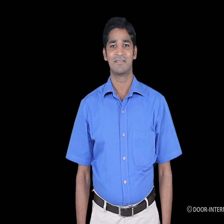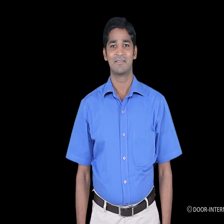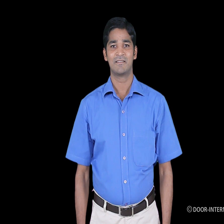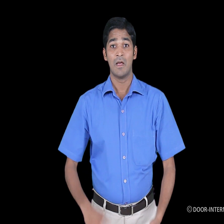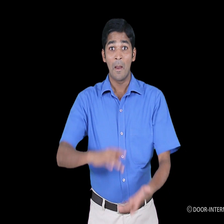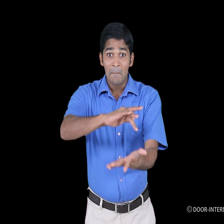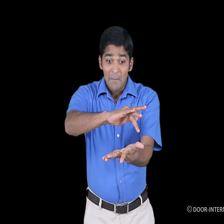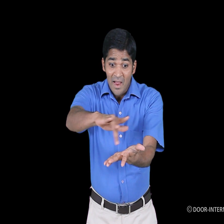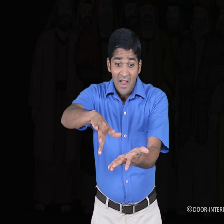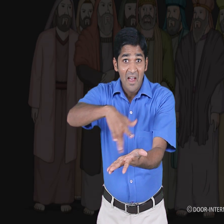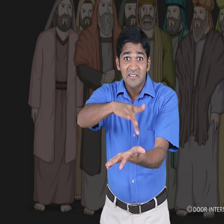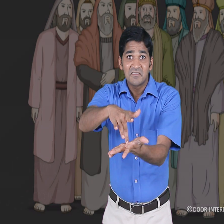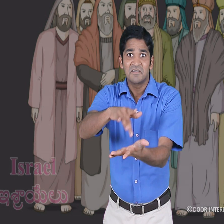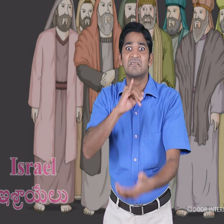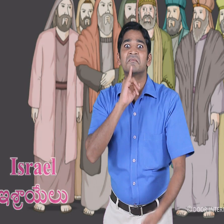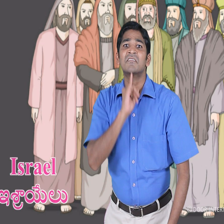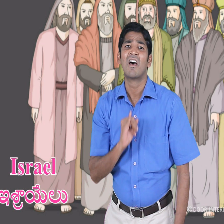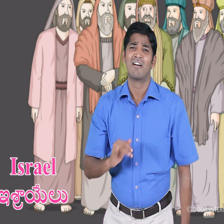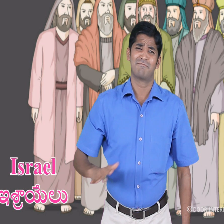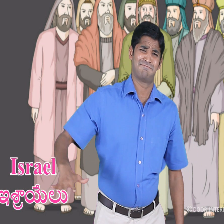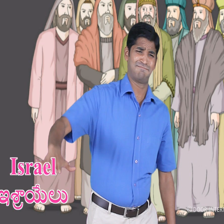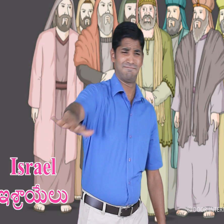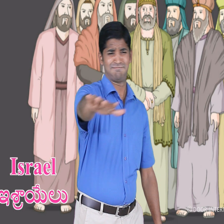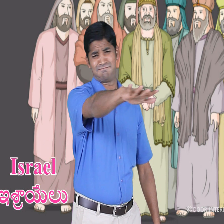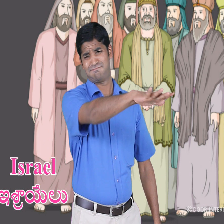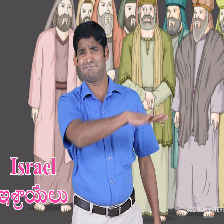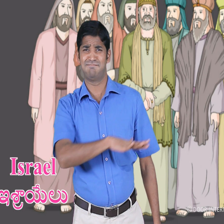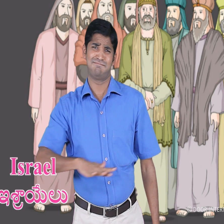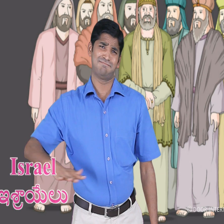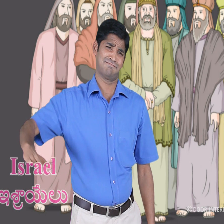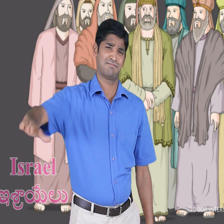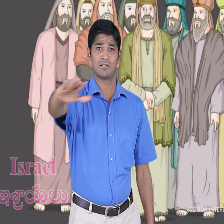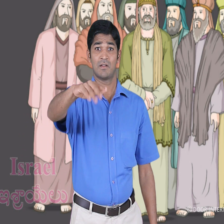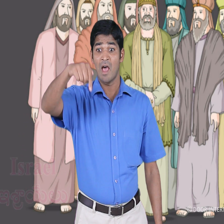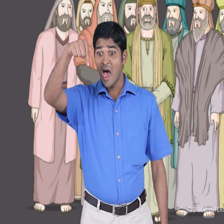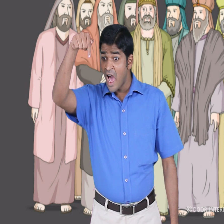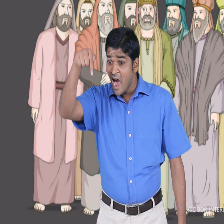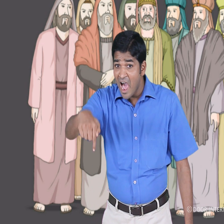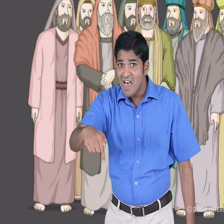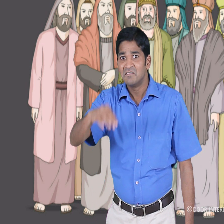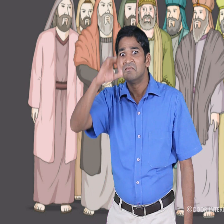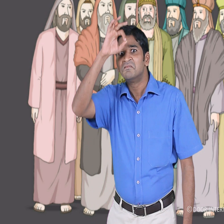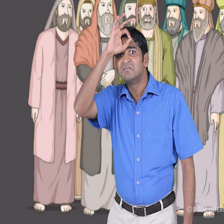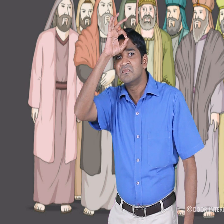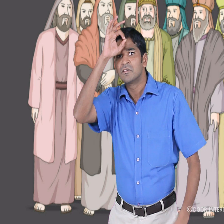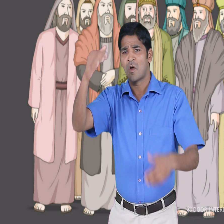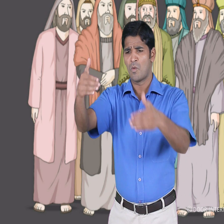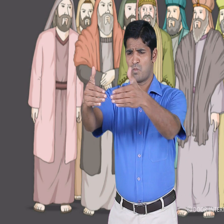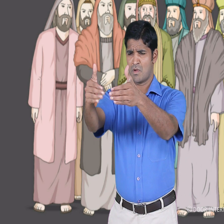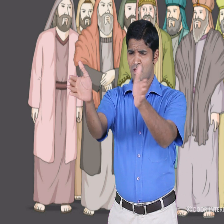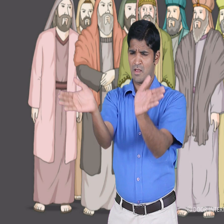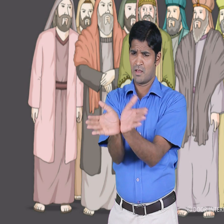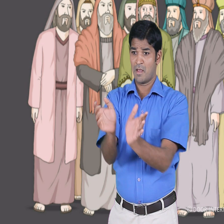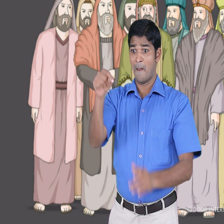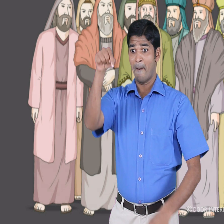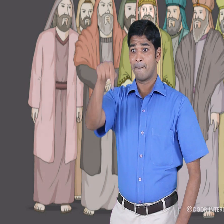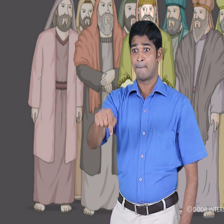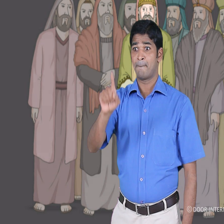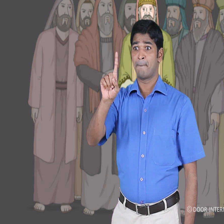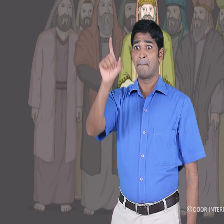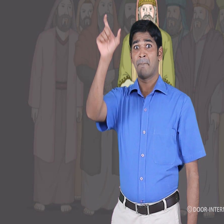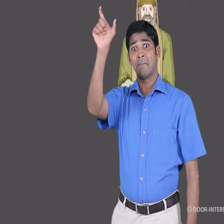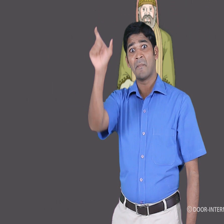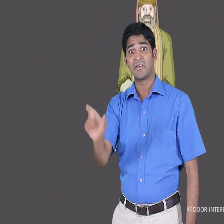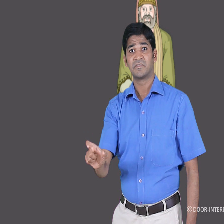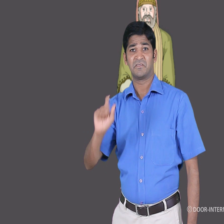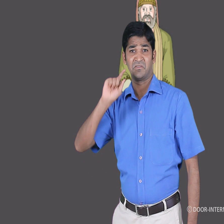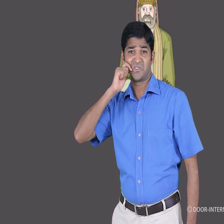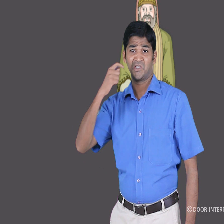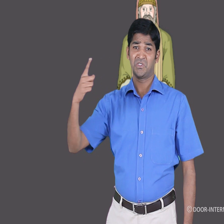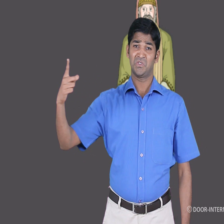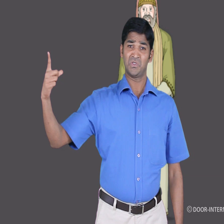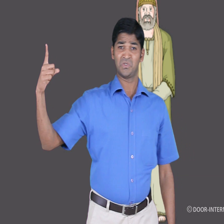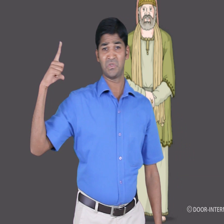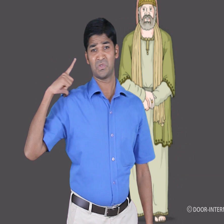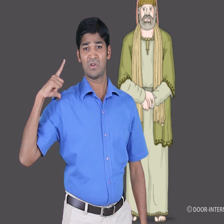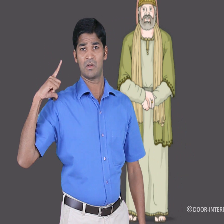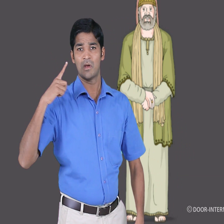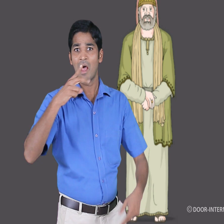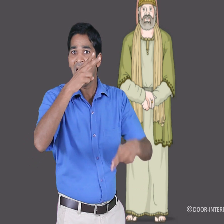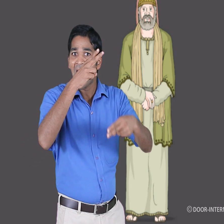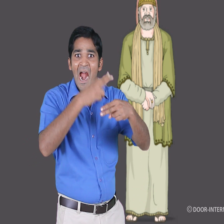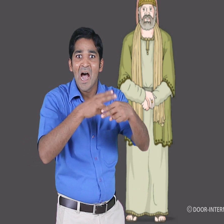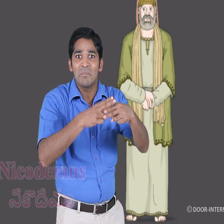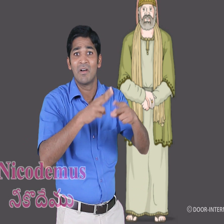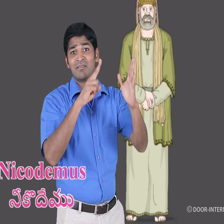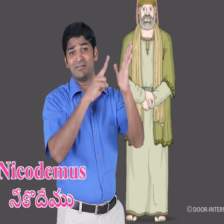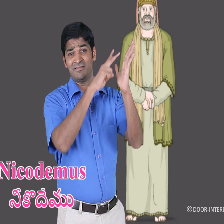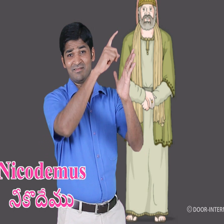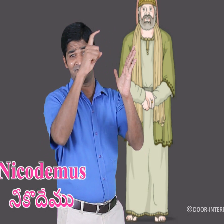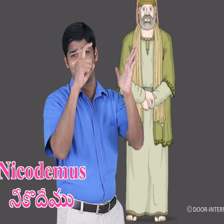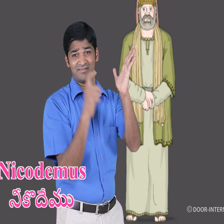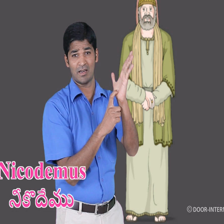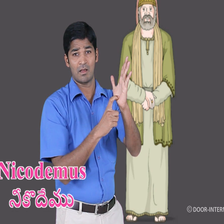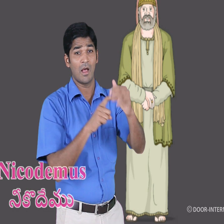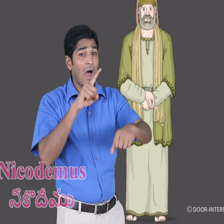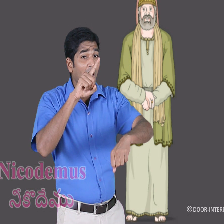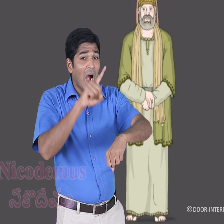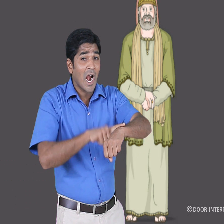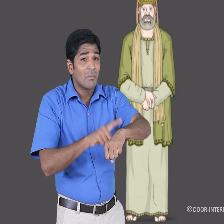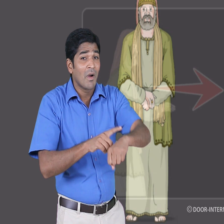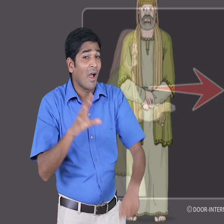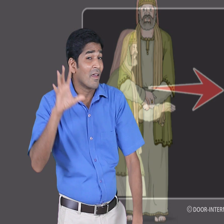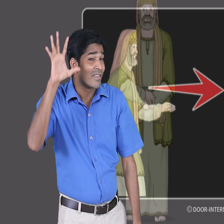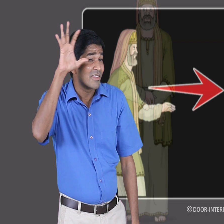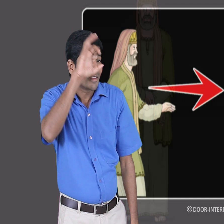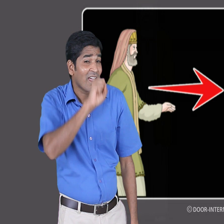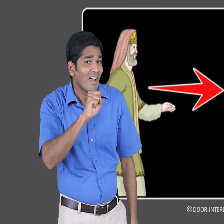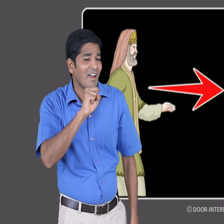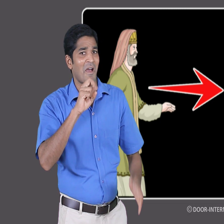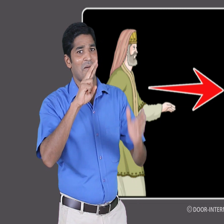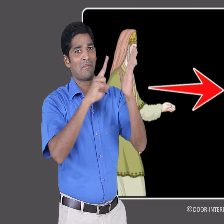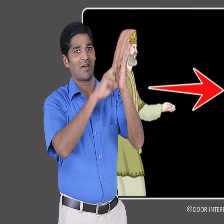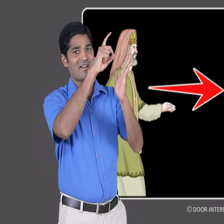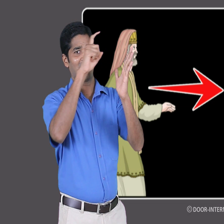Now there was a man of the Pharisees named Nicodemus, a leader of the Jews.